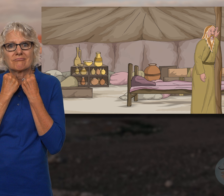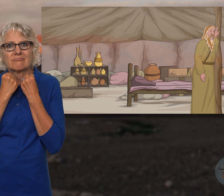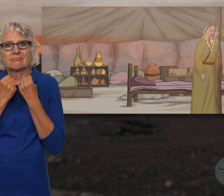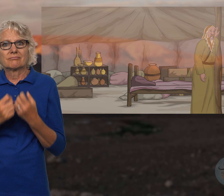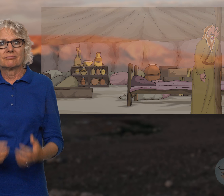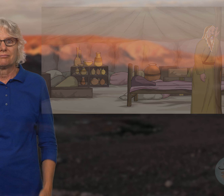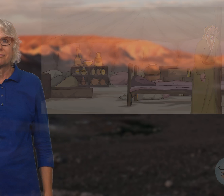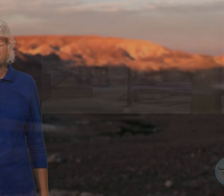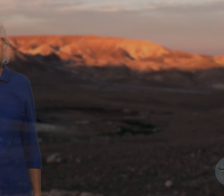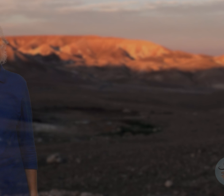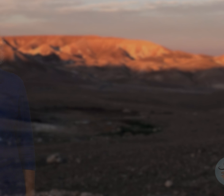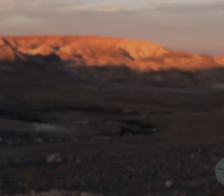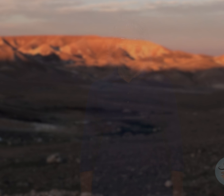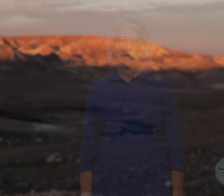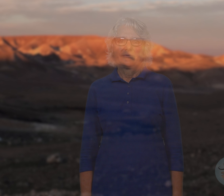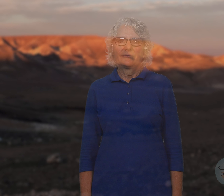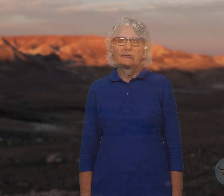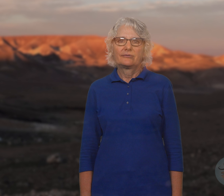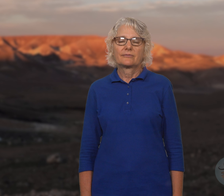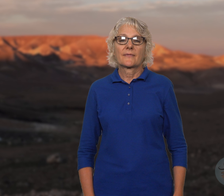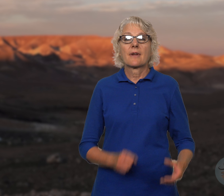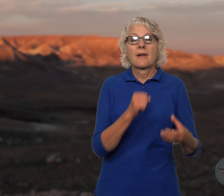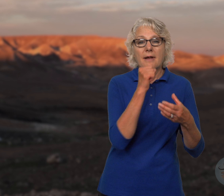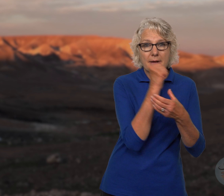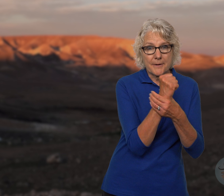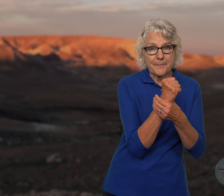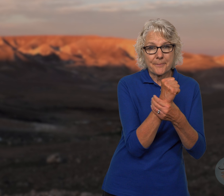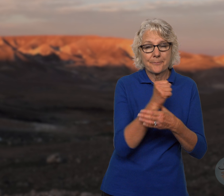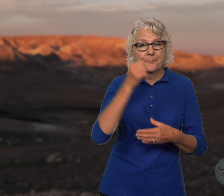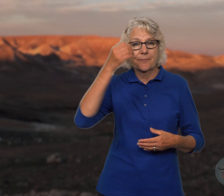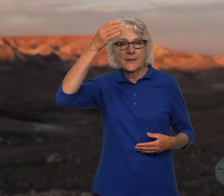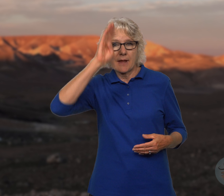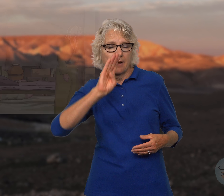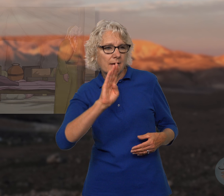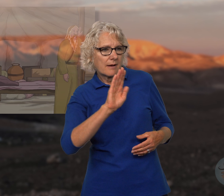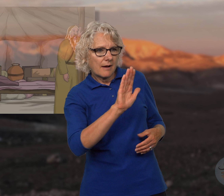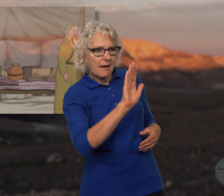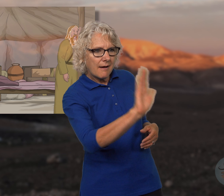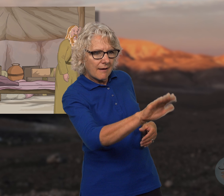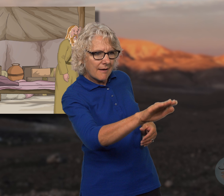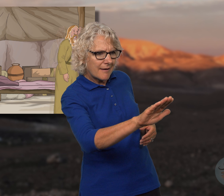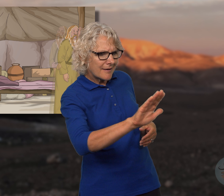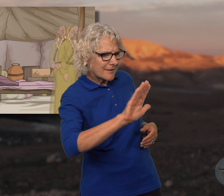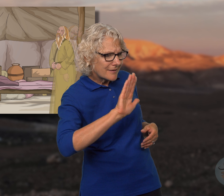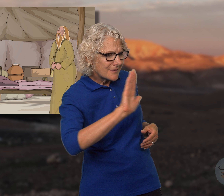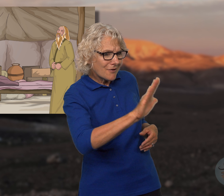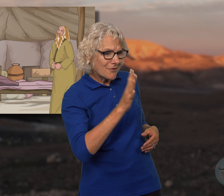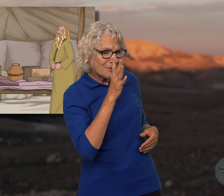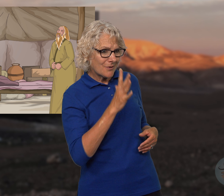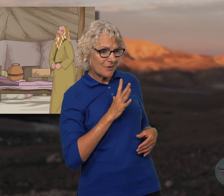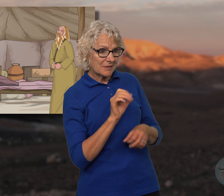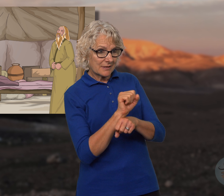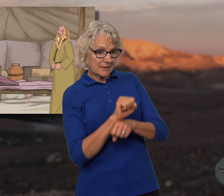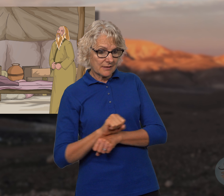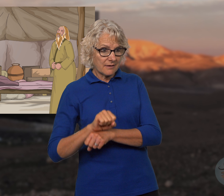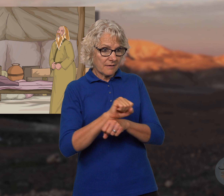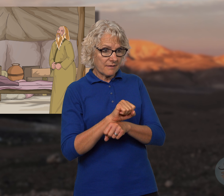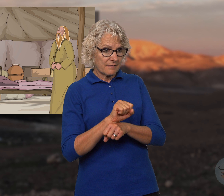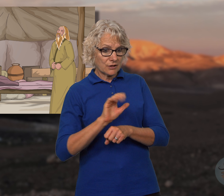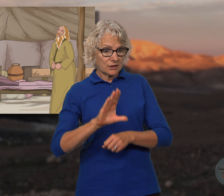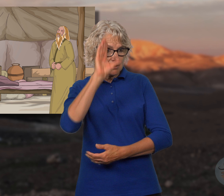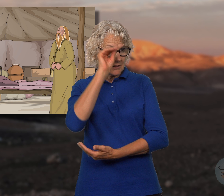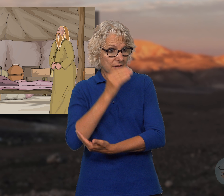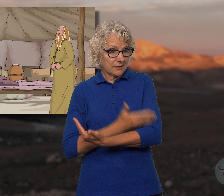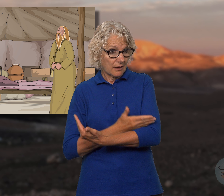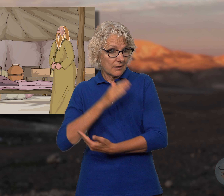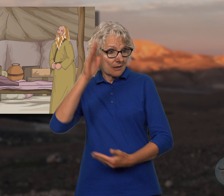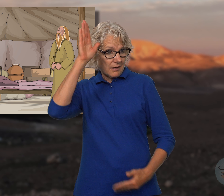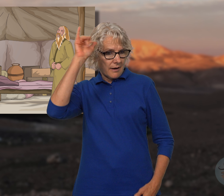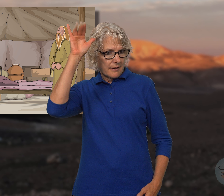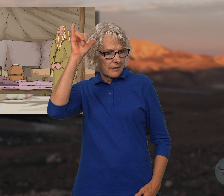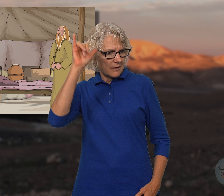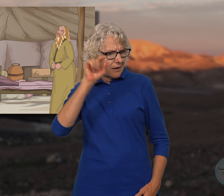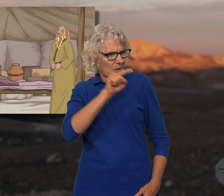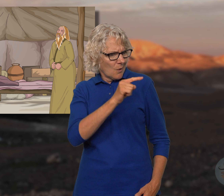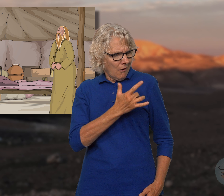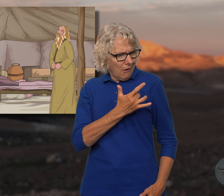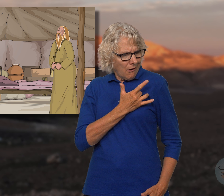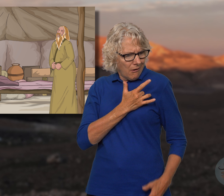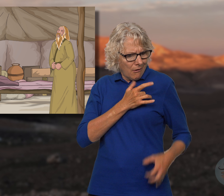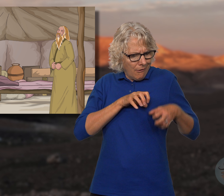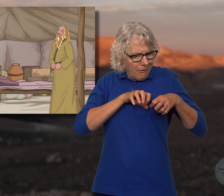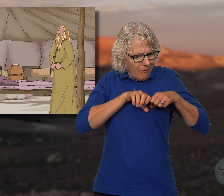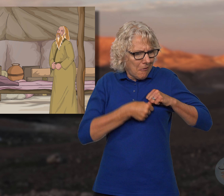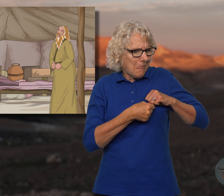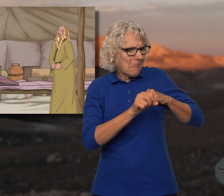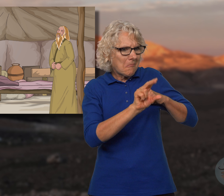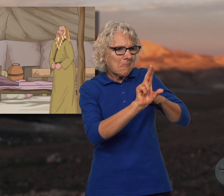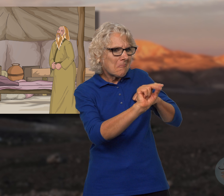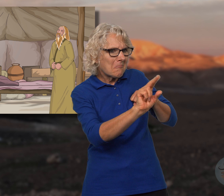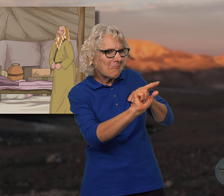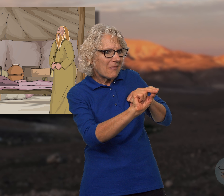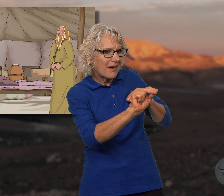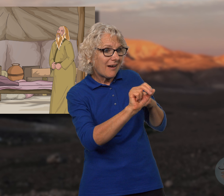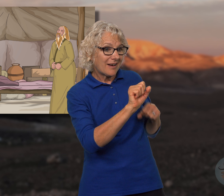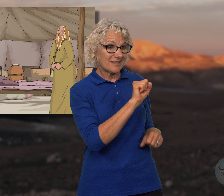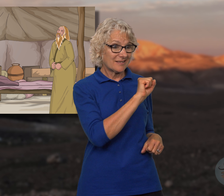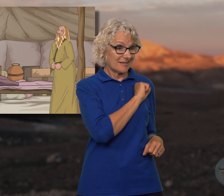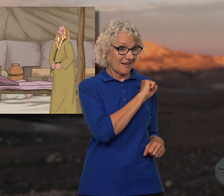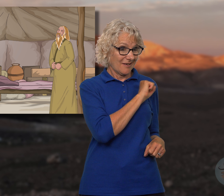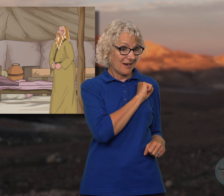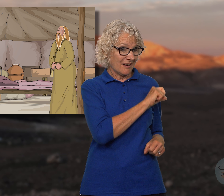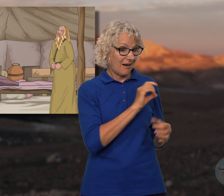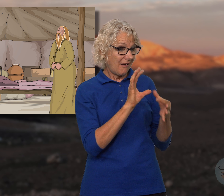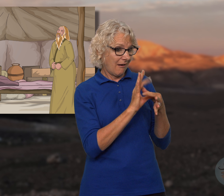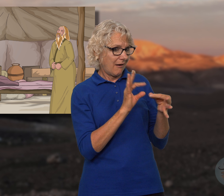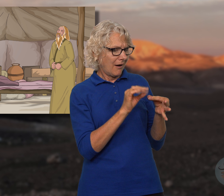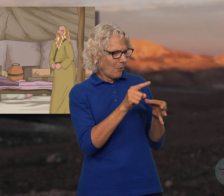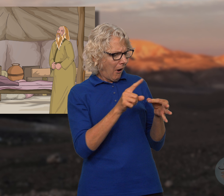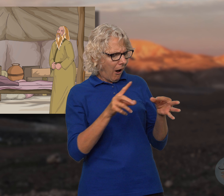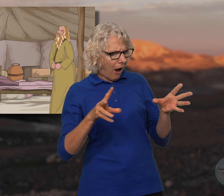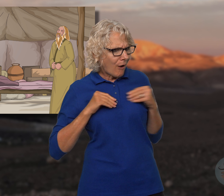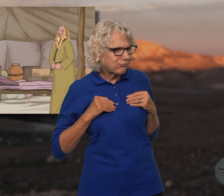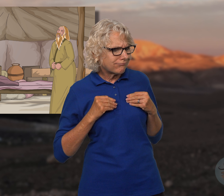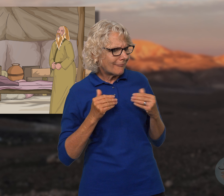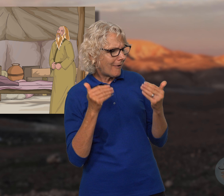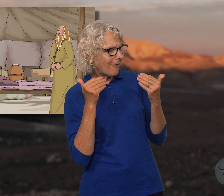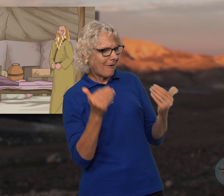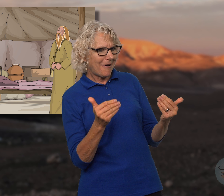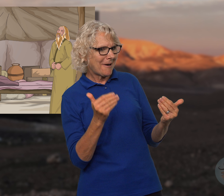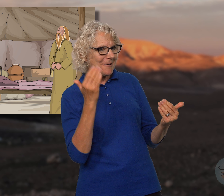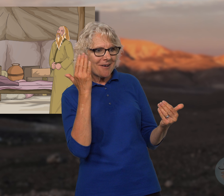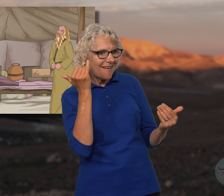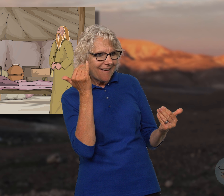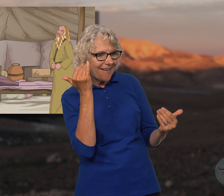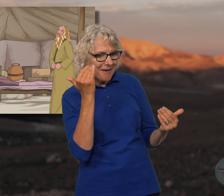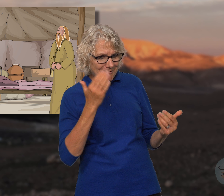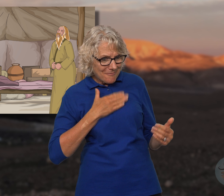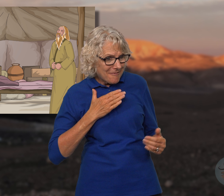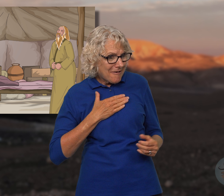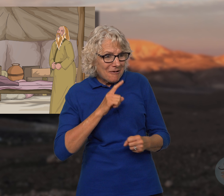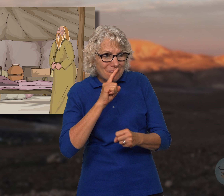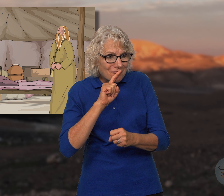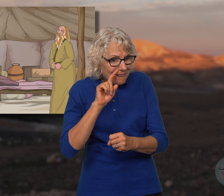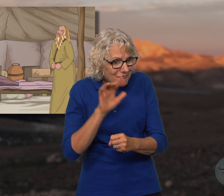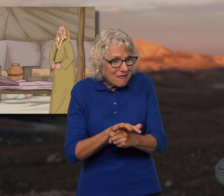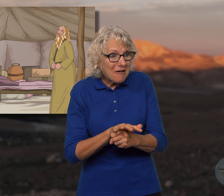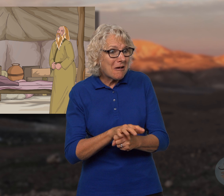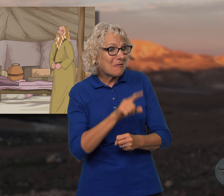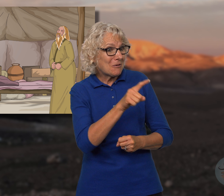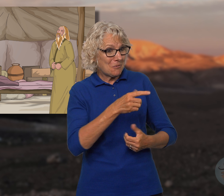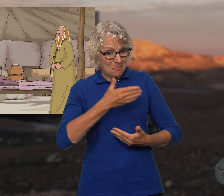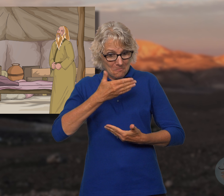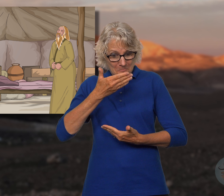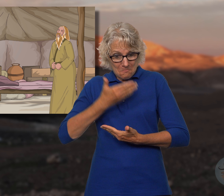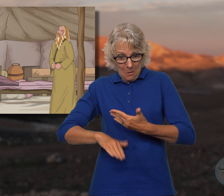But God said to Abraham, “Do not be distressed about the boy and your maidservant.